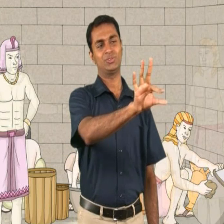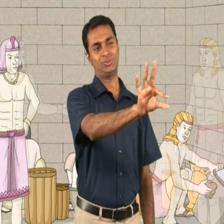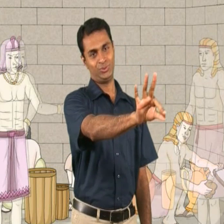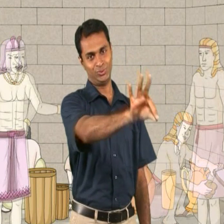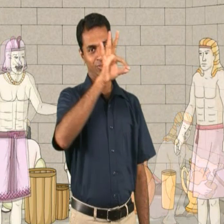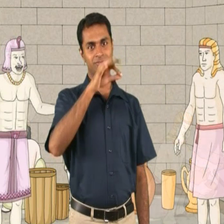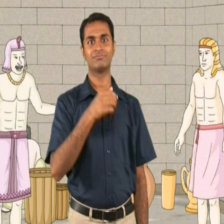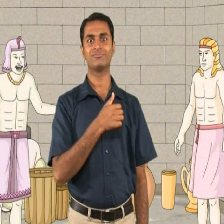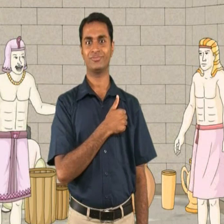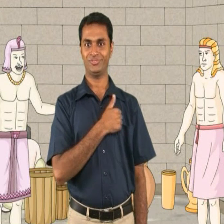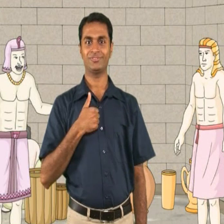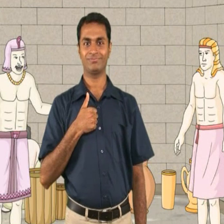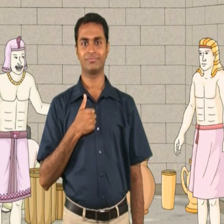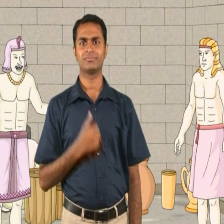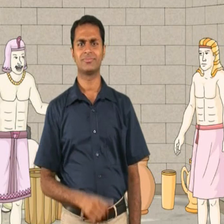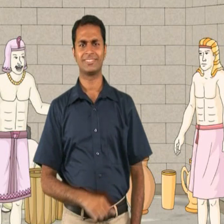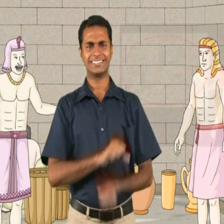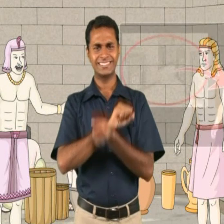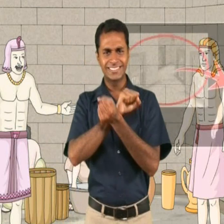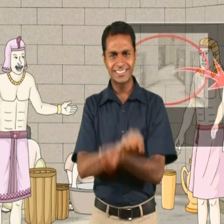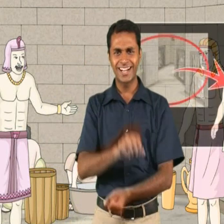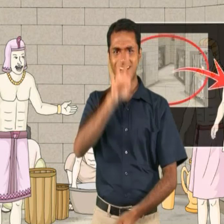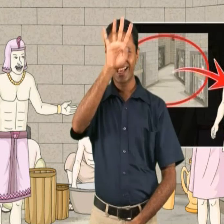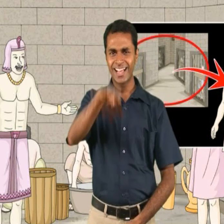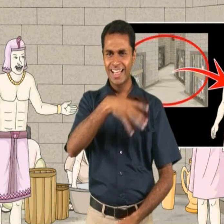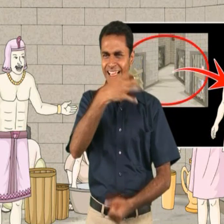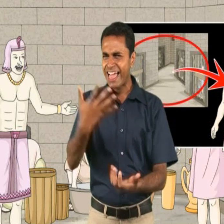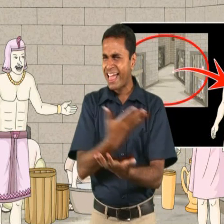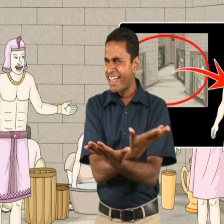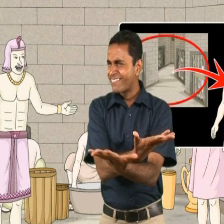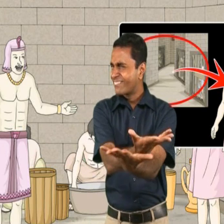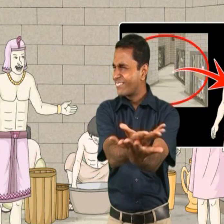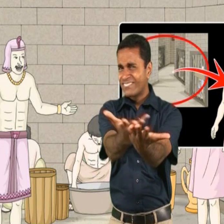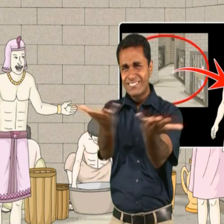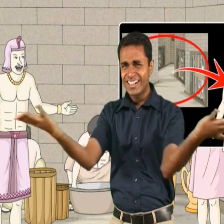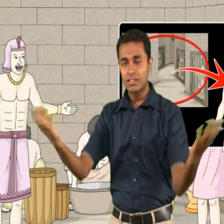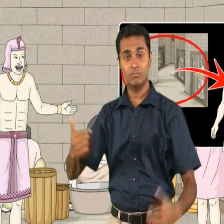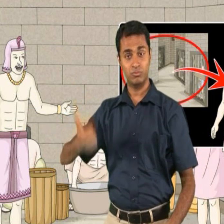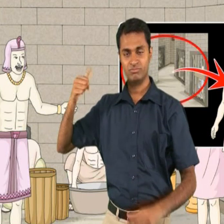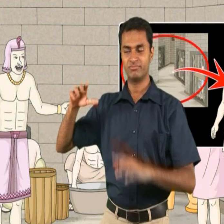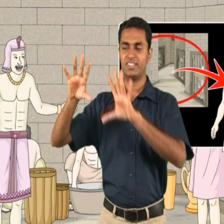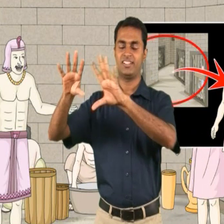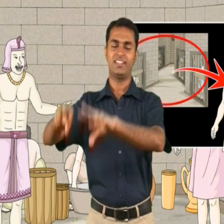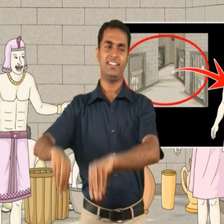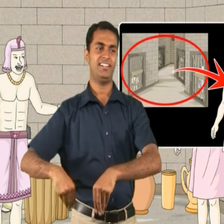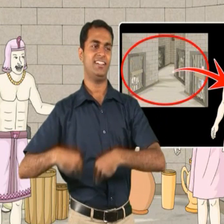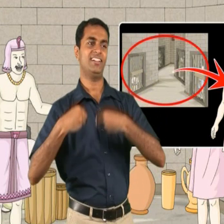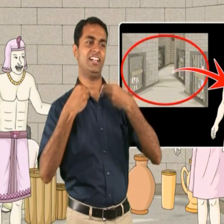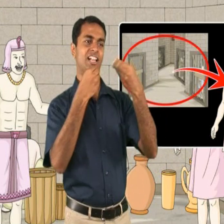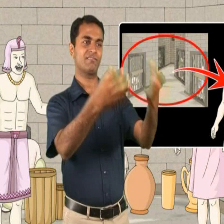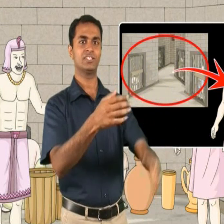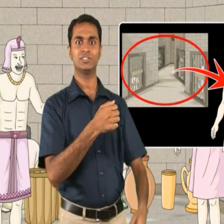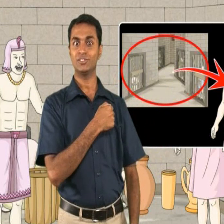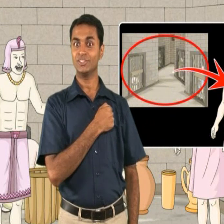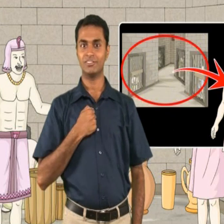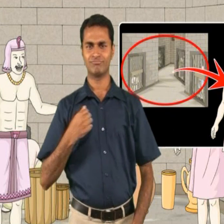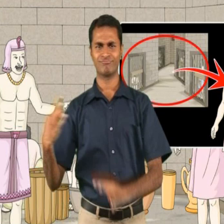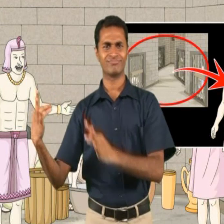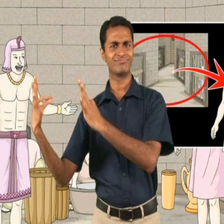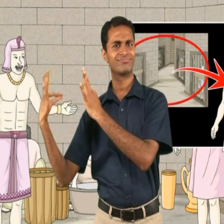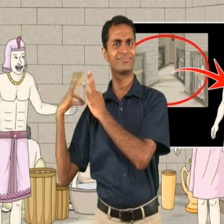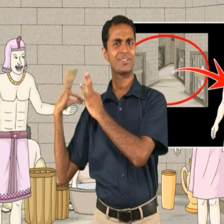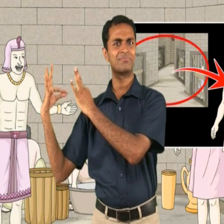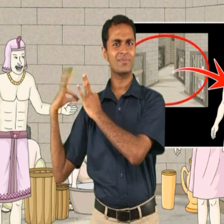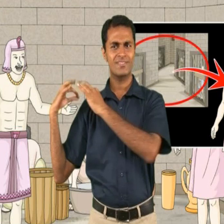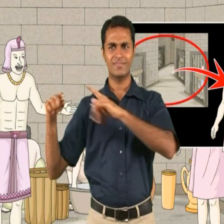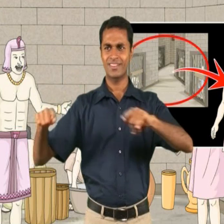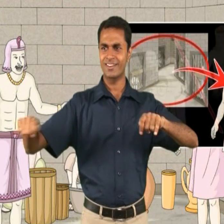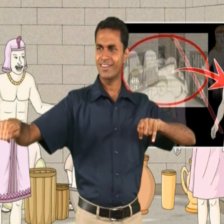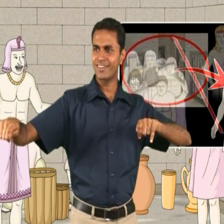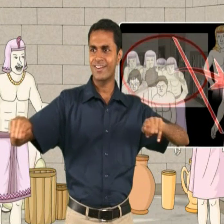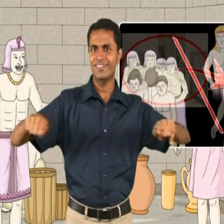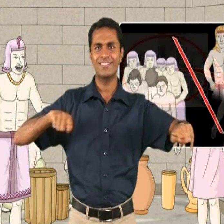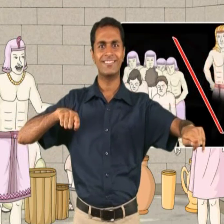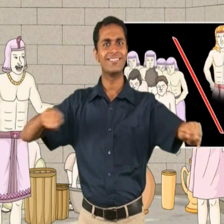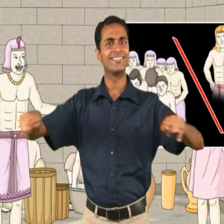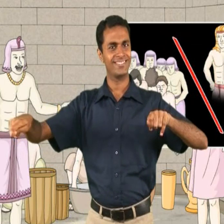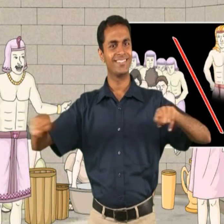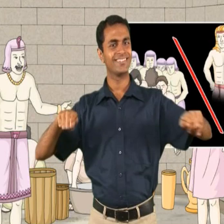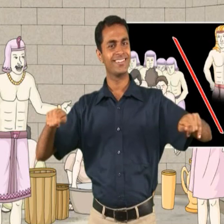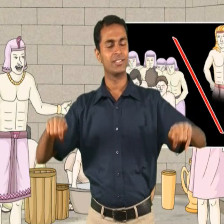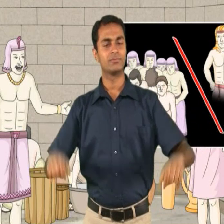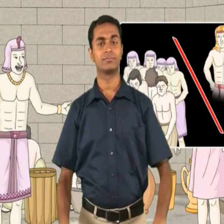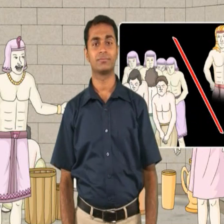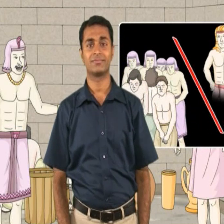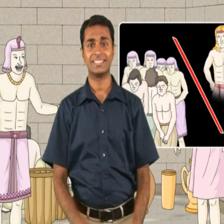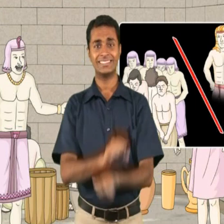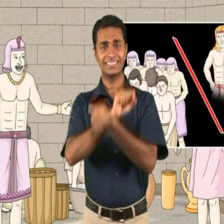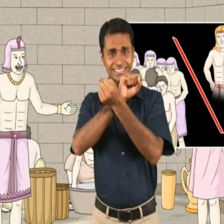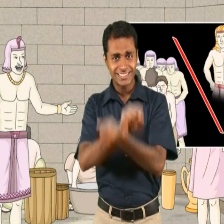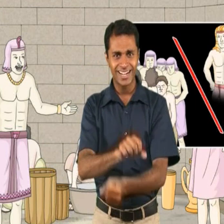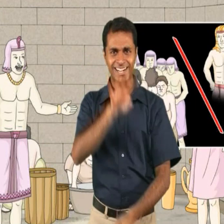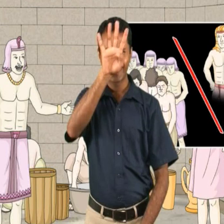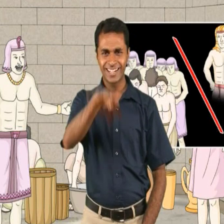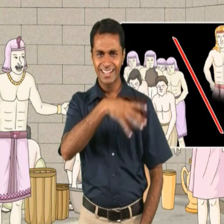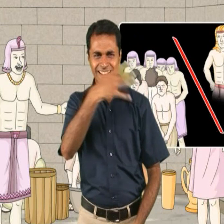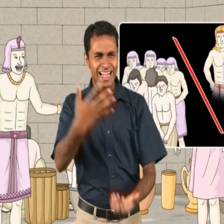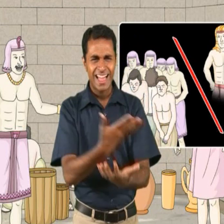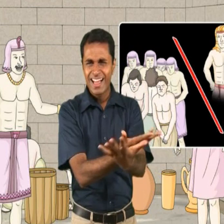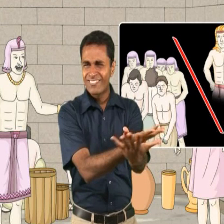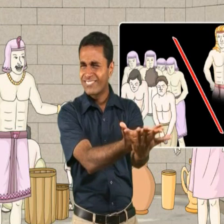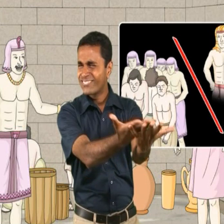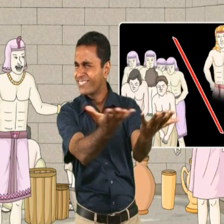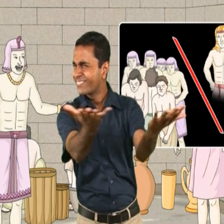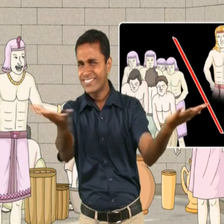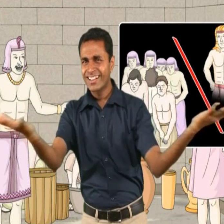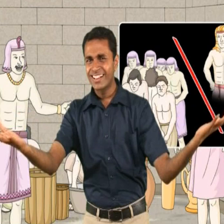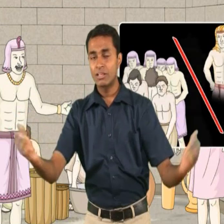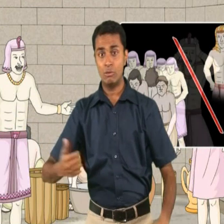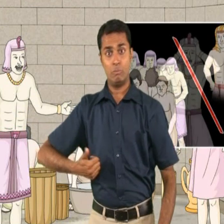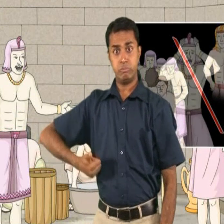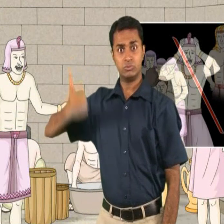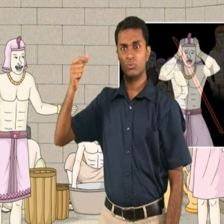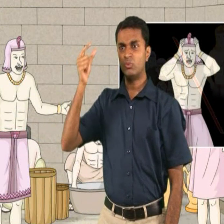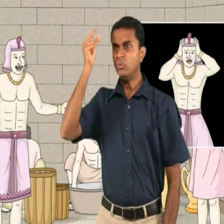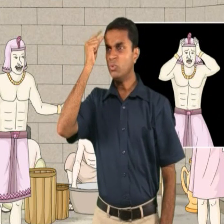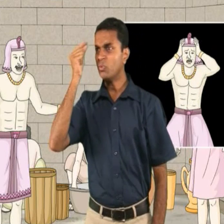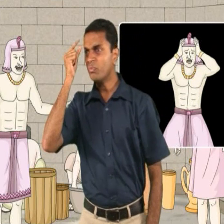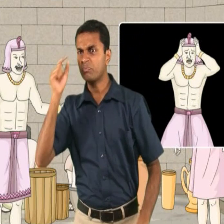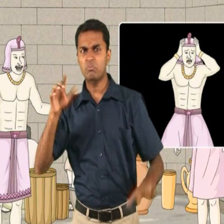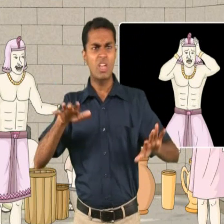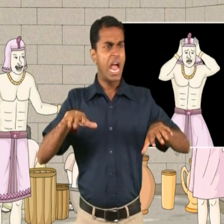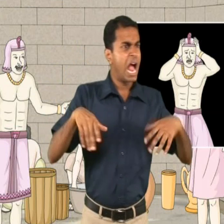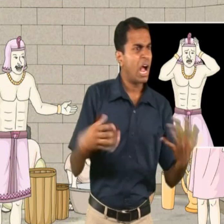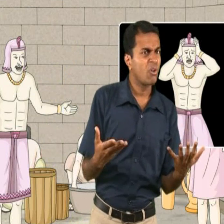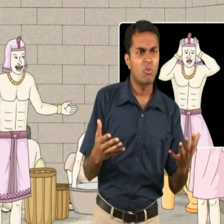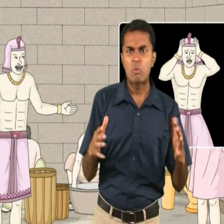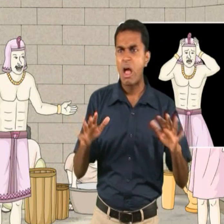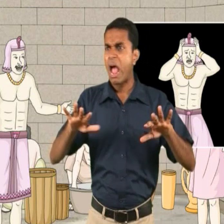And the warden put all the prisoners under Joseph’s care, so that he was responsible for all that was done in the prison.